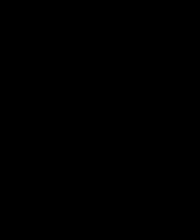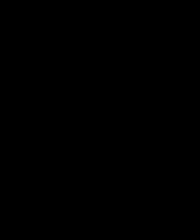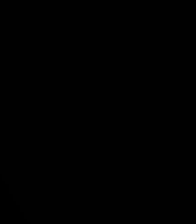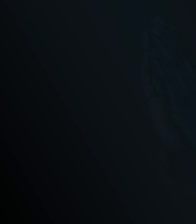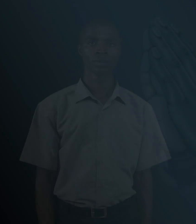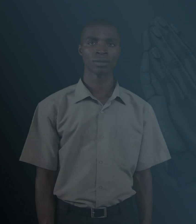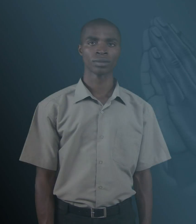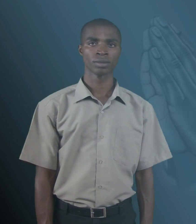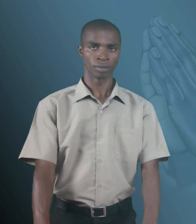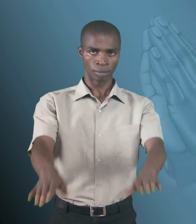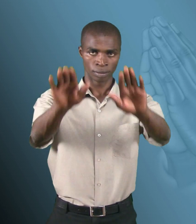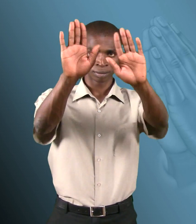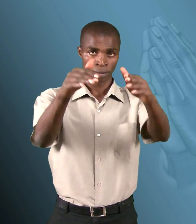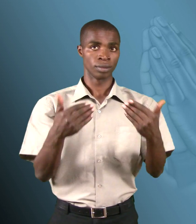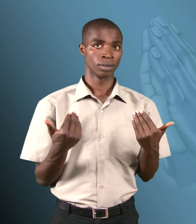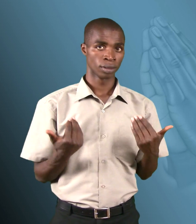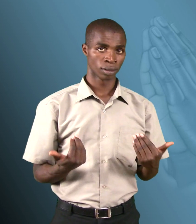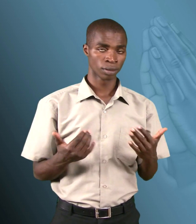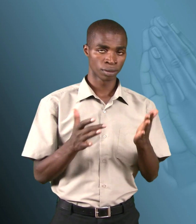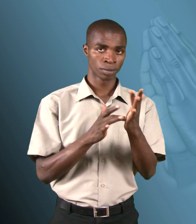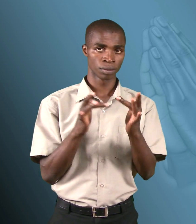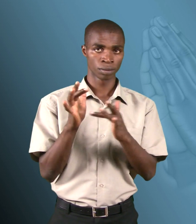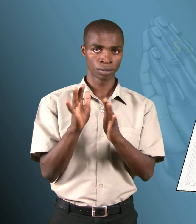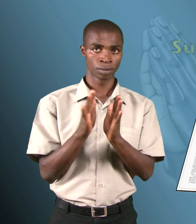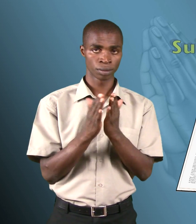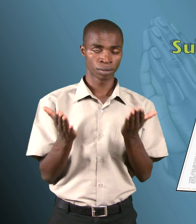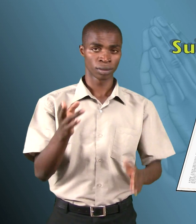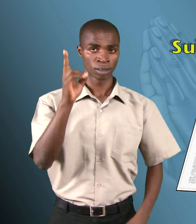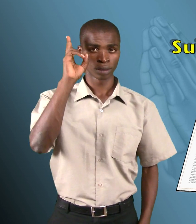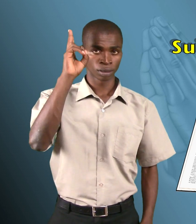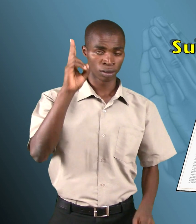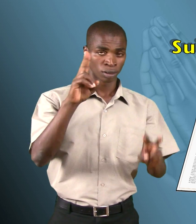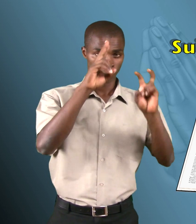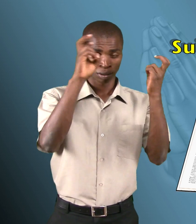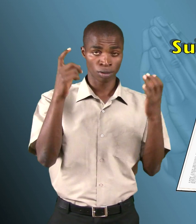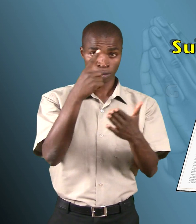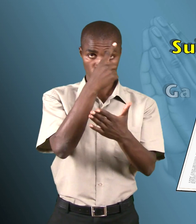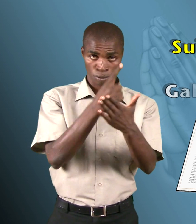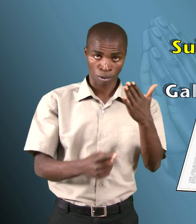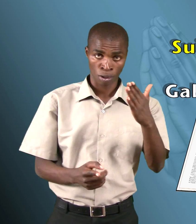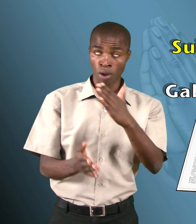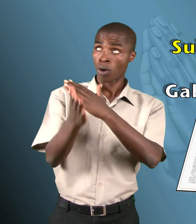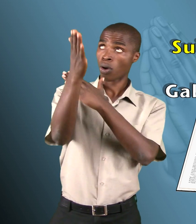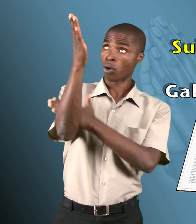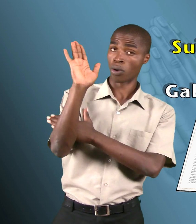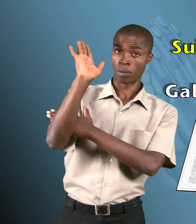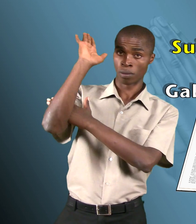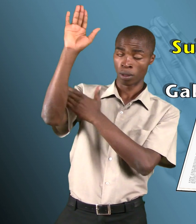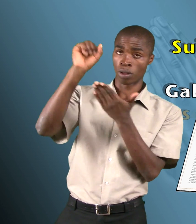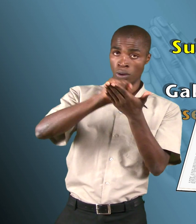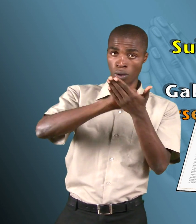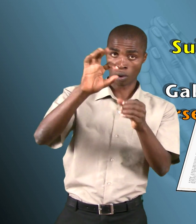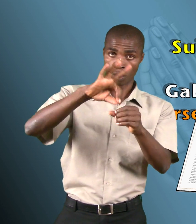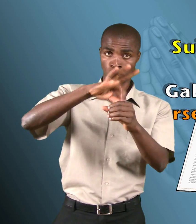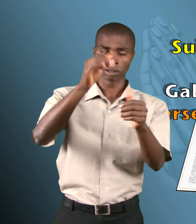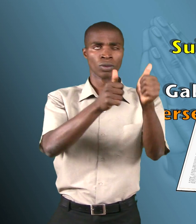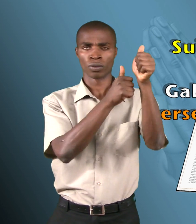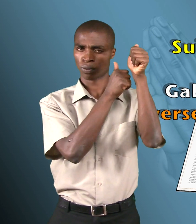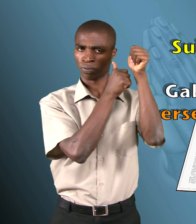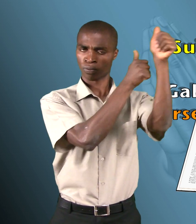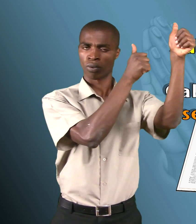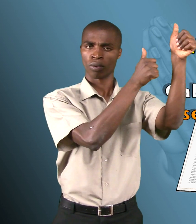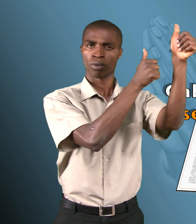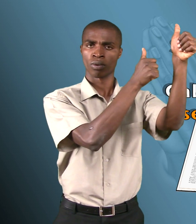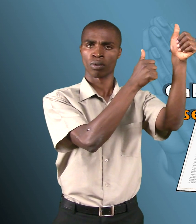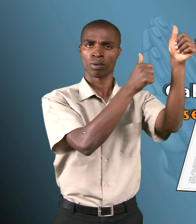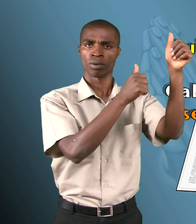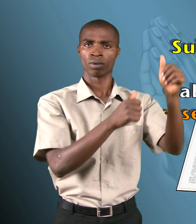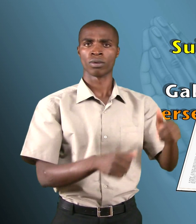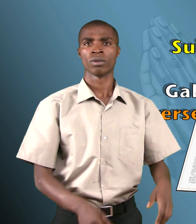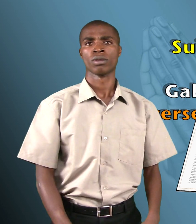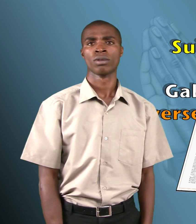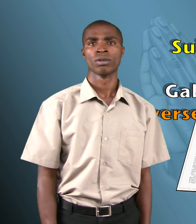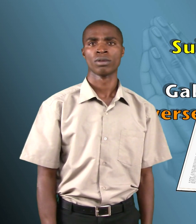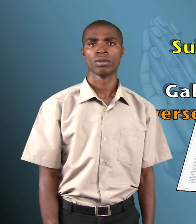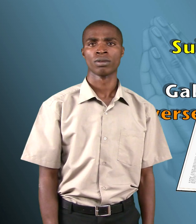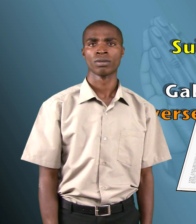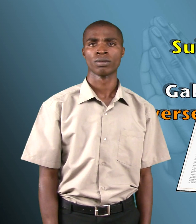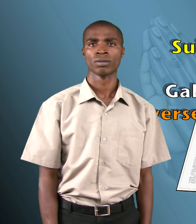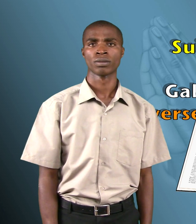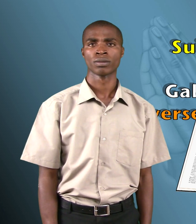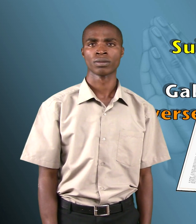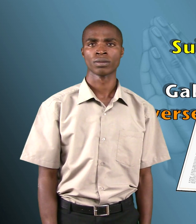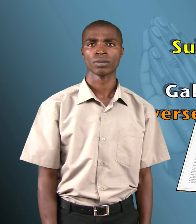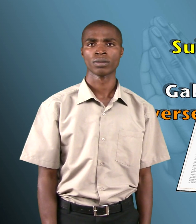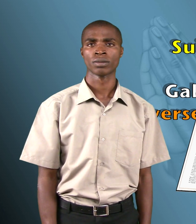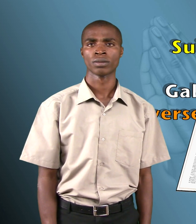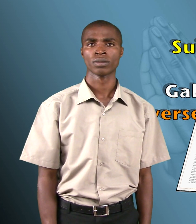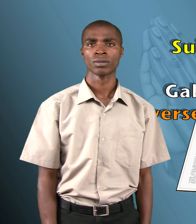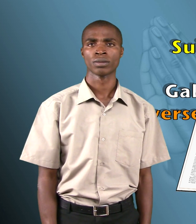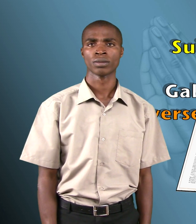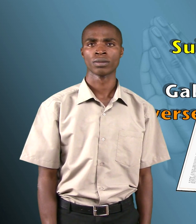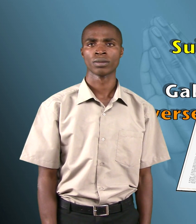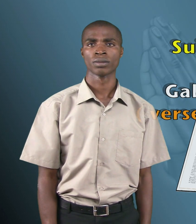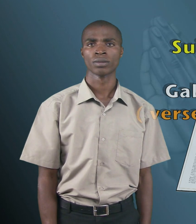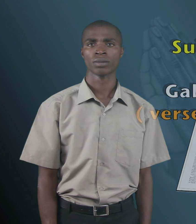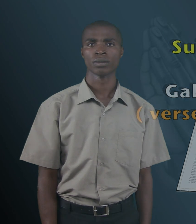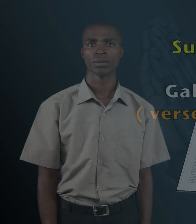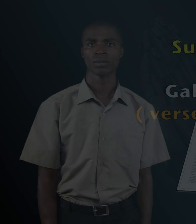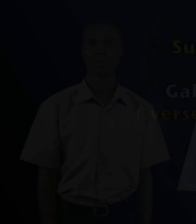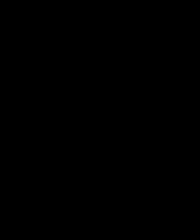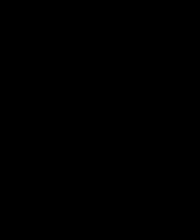Follow God's Spirit